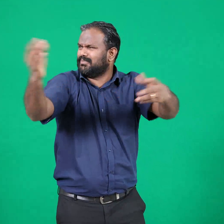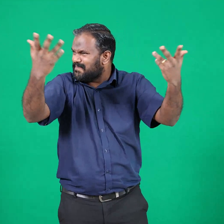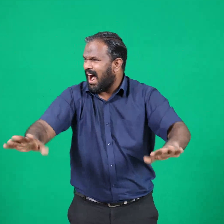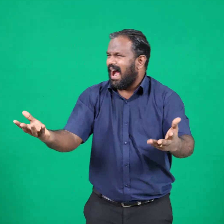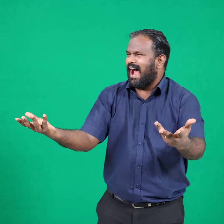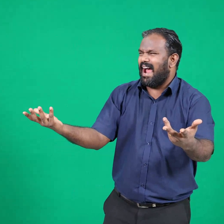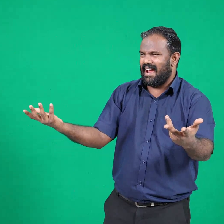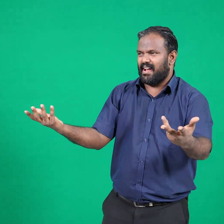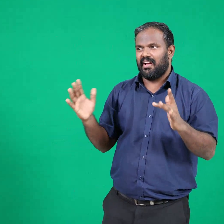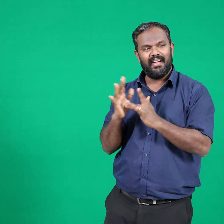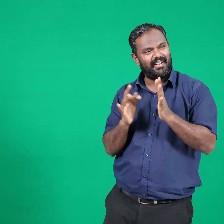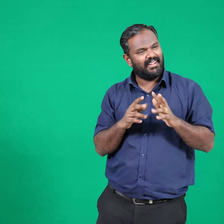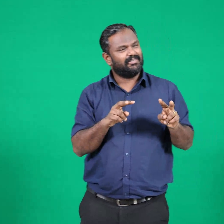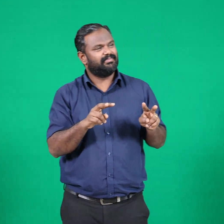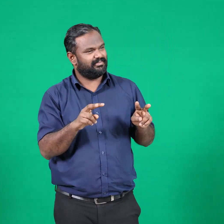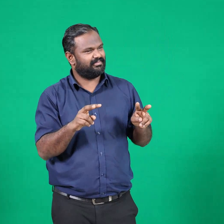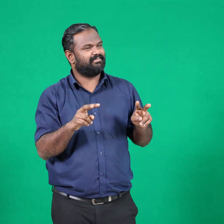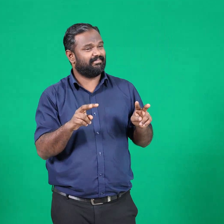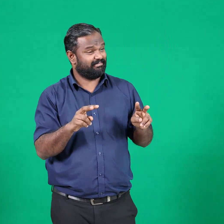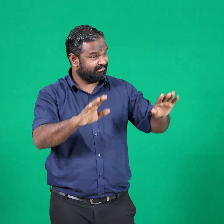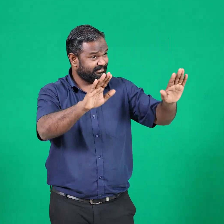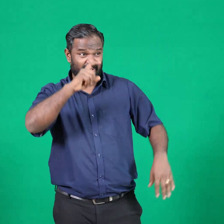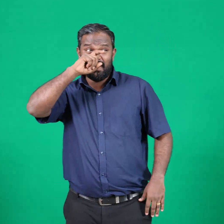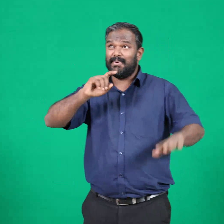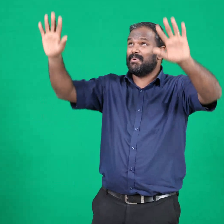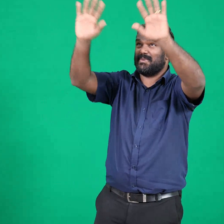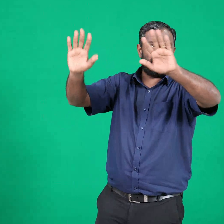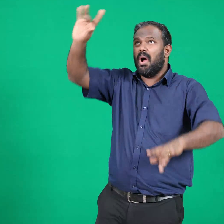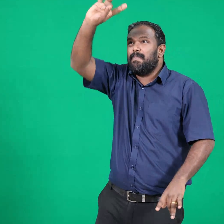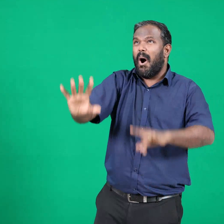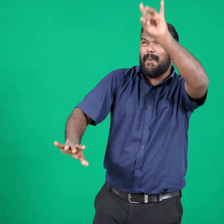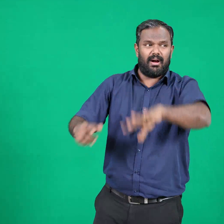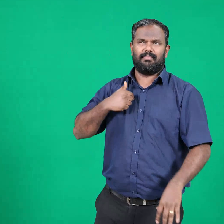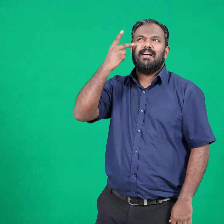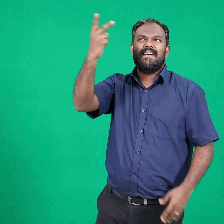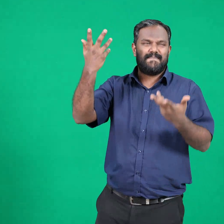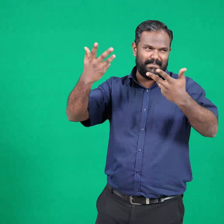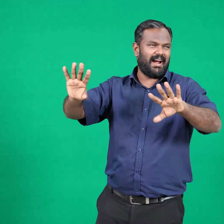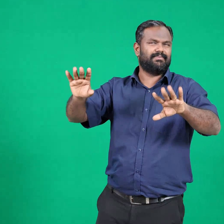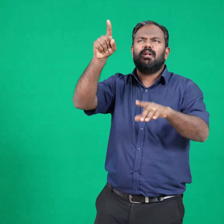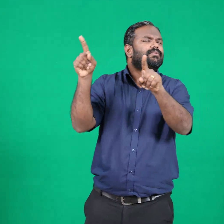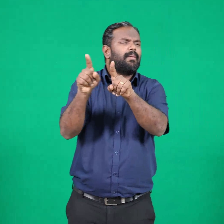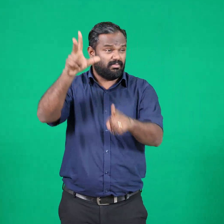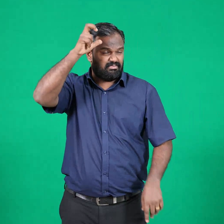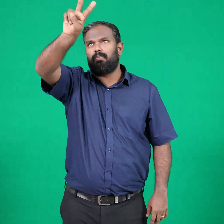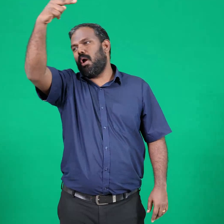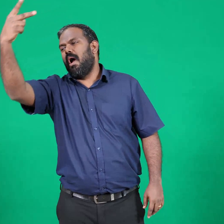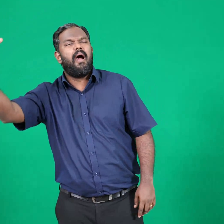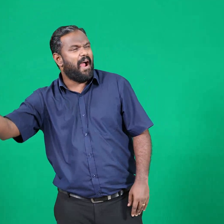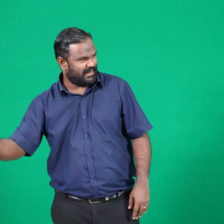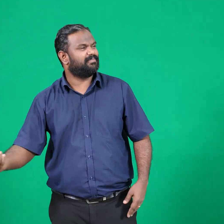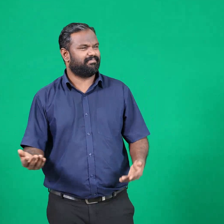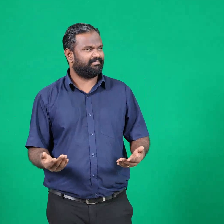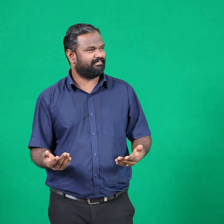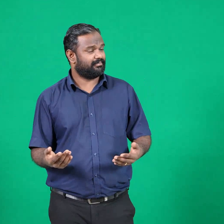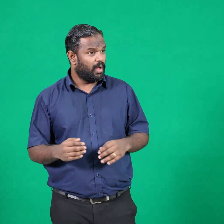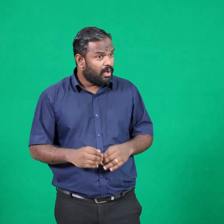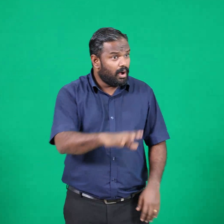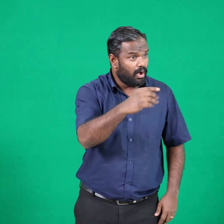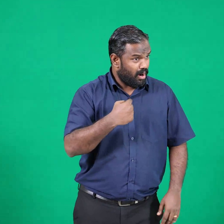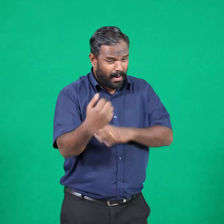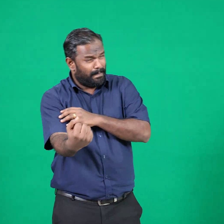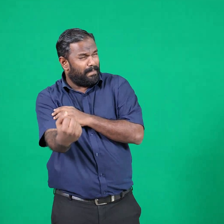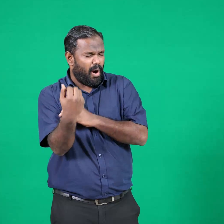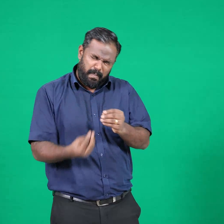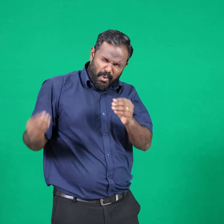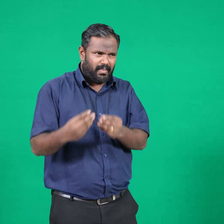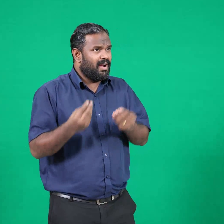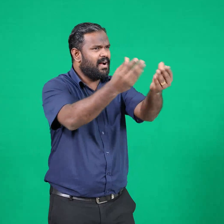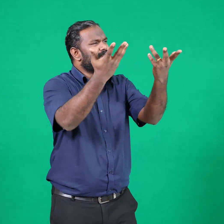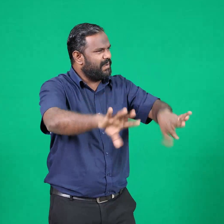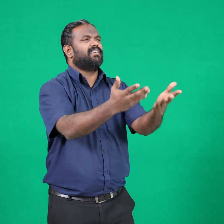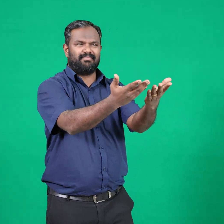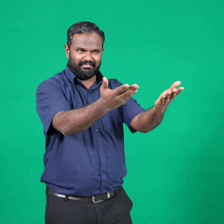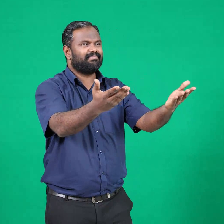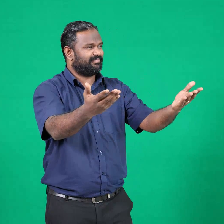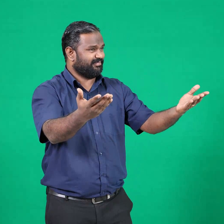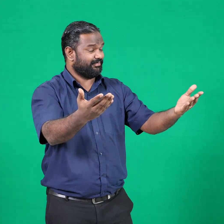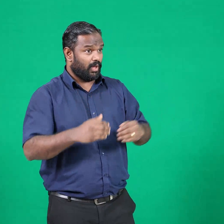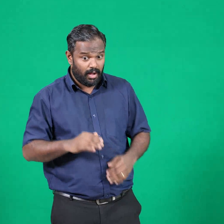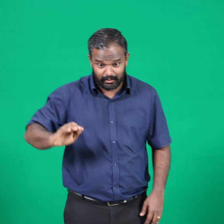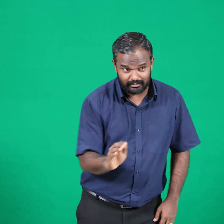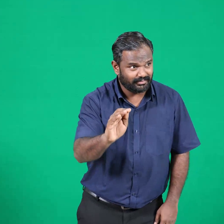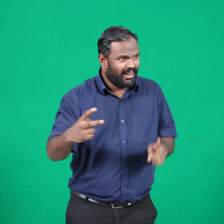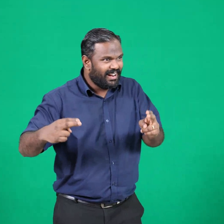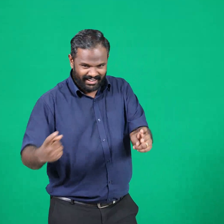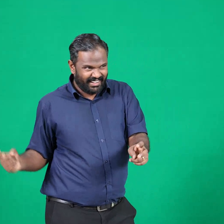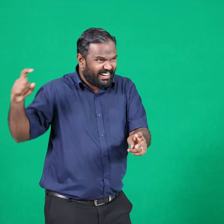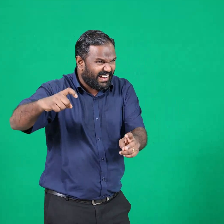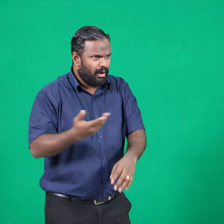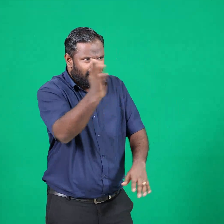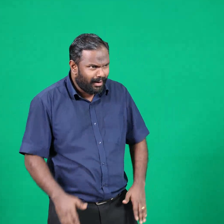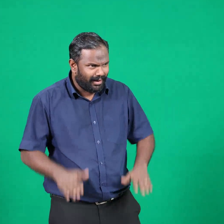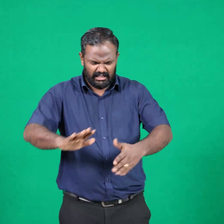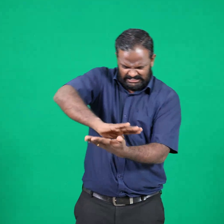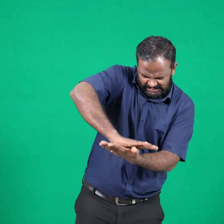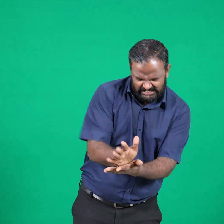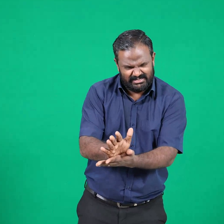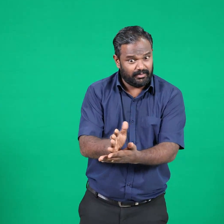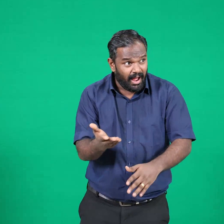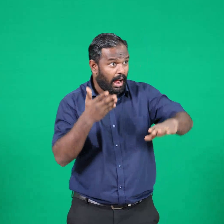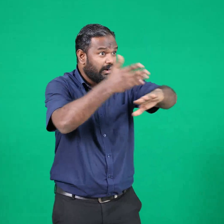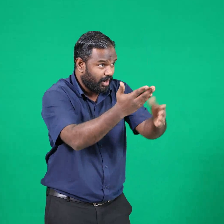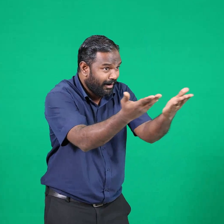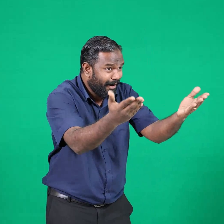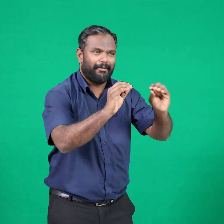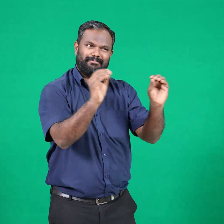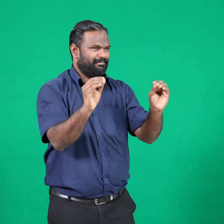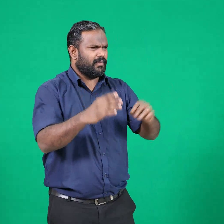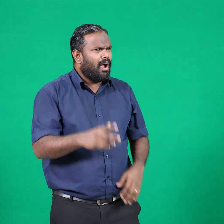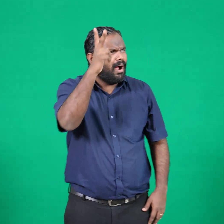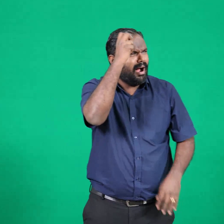Behold, I have given you authority to tread on snakes and scorpions, and over all the power of the enemy.